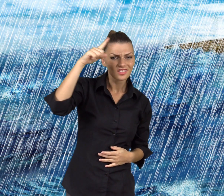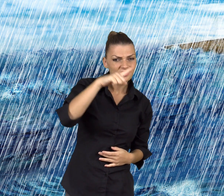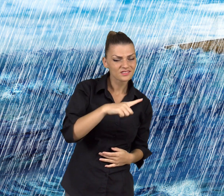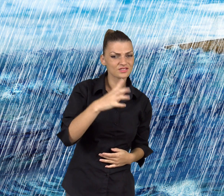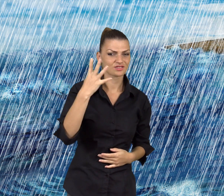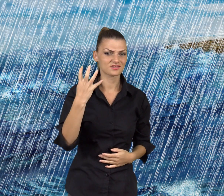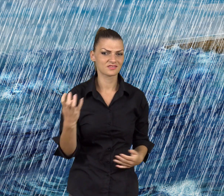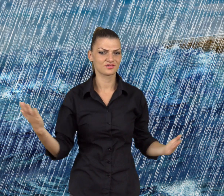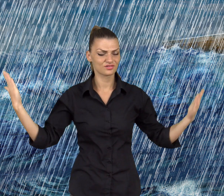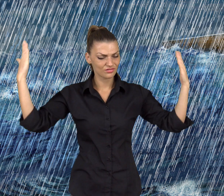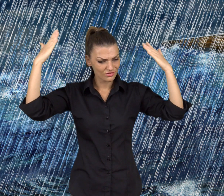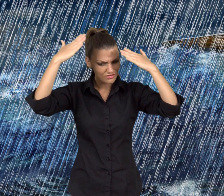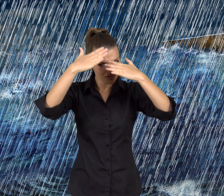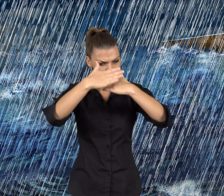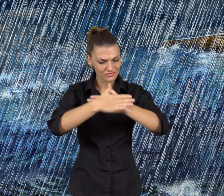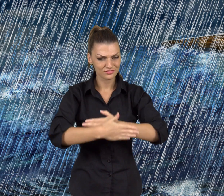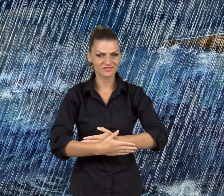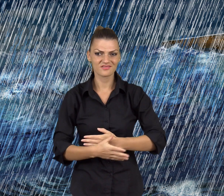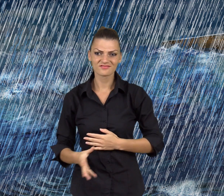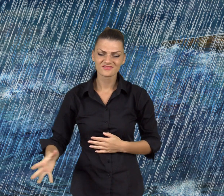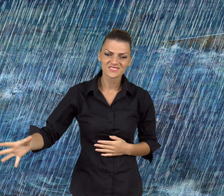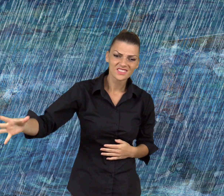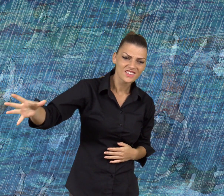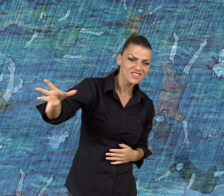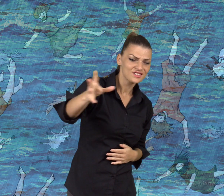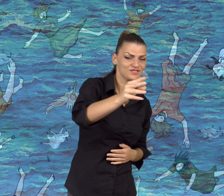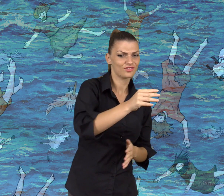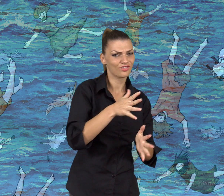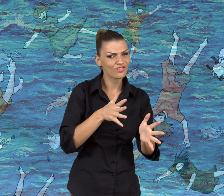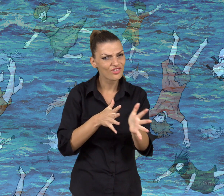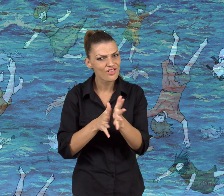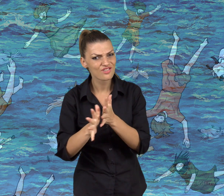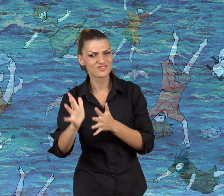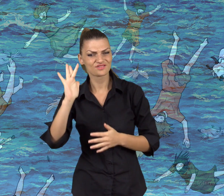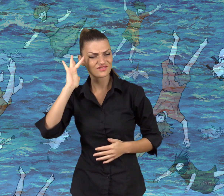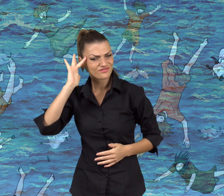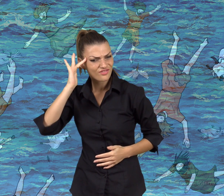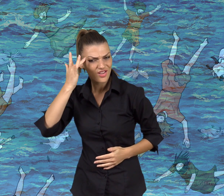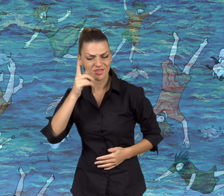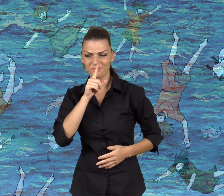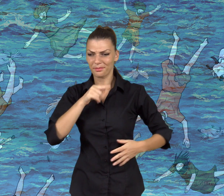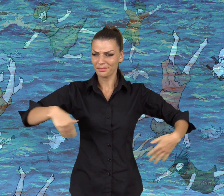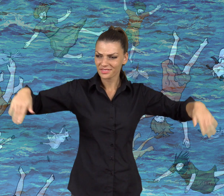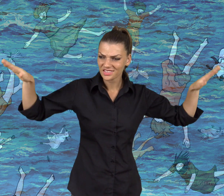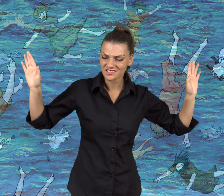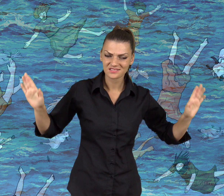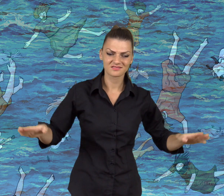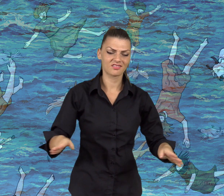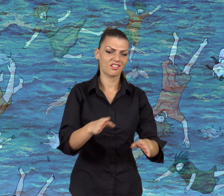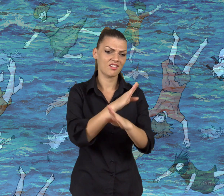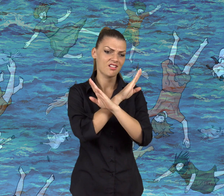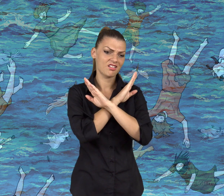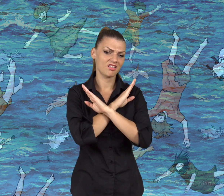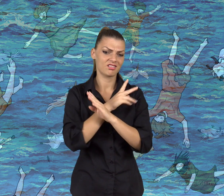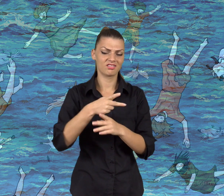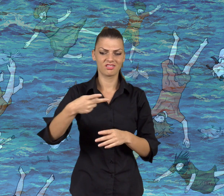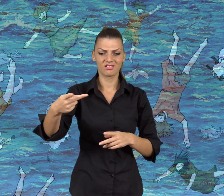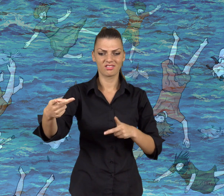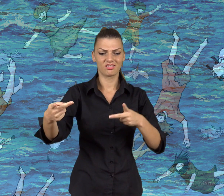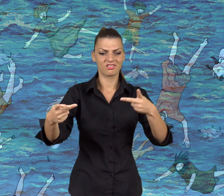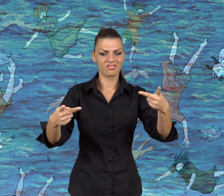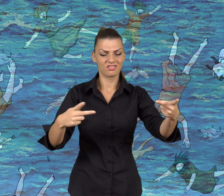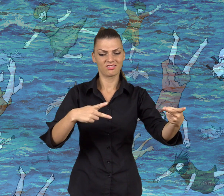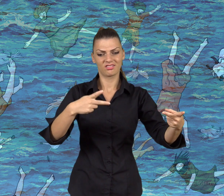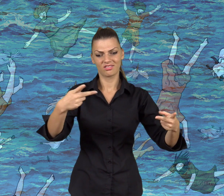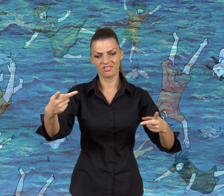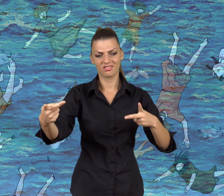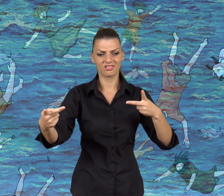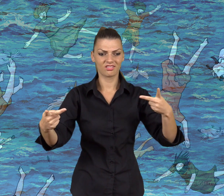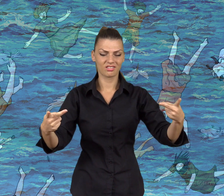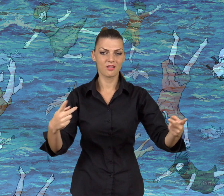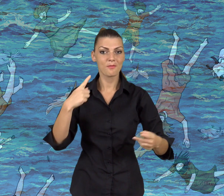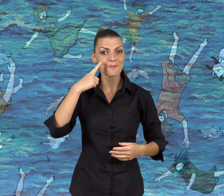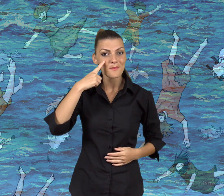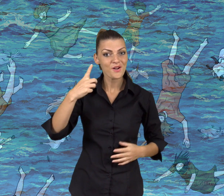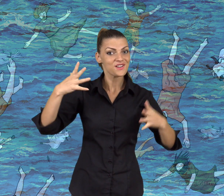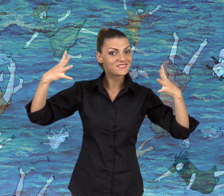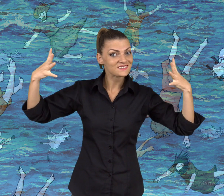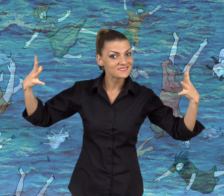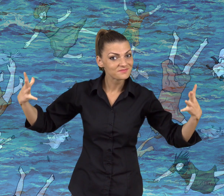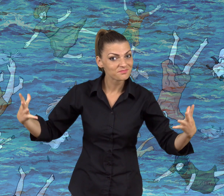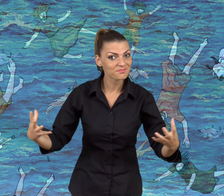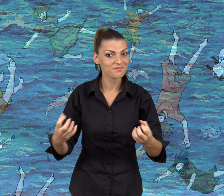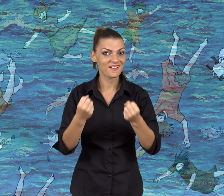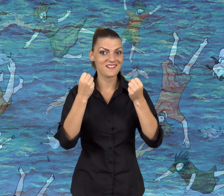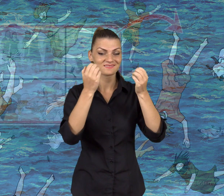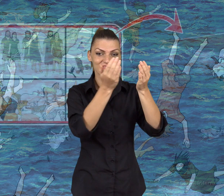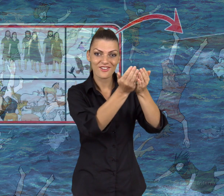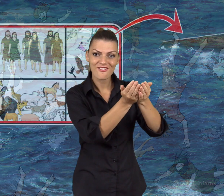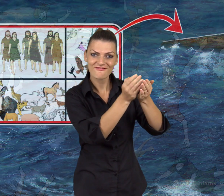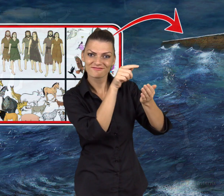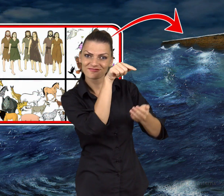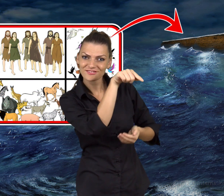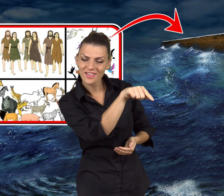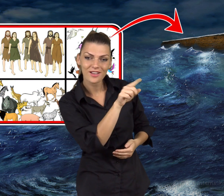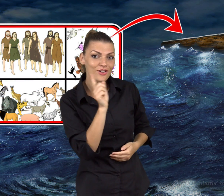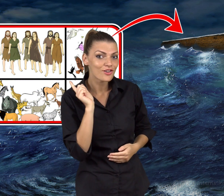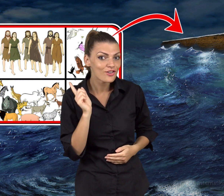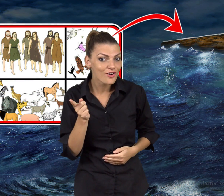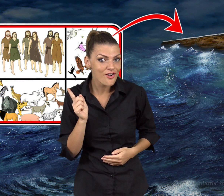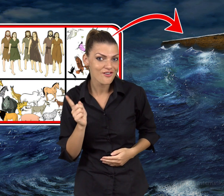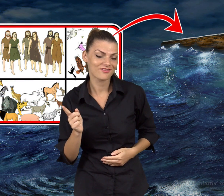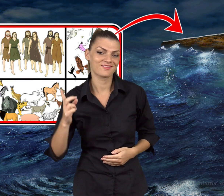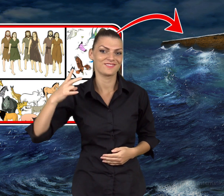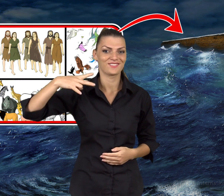And every living thing that moved upon the earth perished—birds, livestock, animals, every creature that swarms upon the earth, and all mankind. Of all that was on dry land, everything that had the breath of life in its nostrils died. And every living thing on the face of the earth was destroyed—man and livestock, crawling creatures and birds of the air;